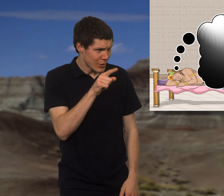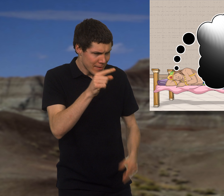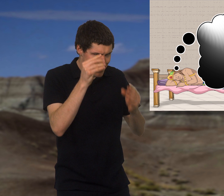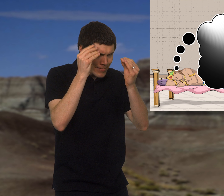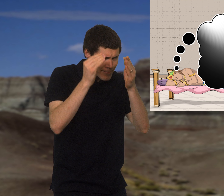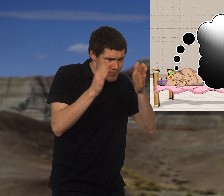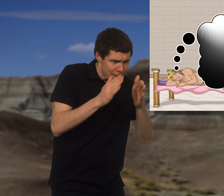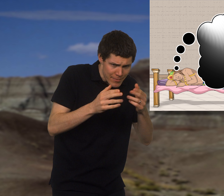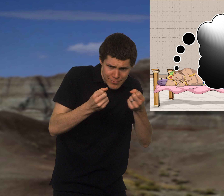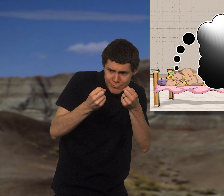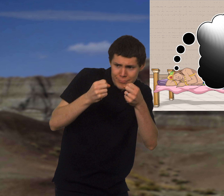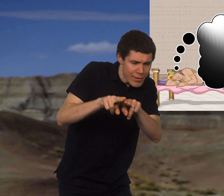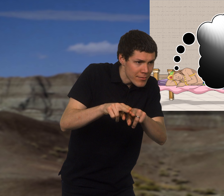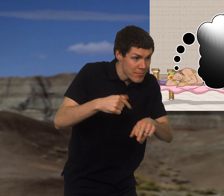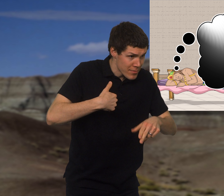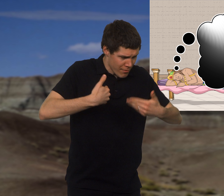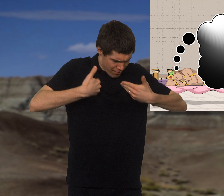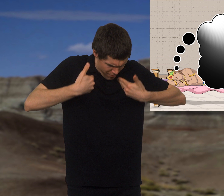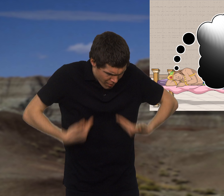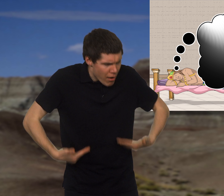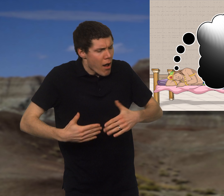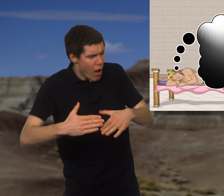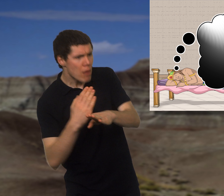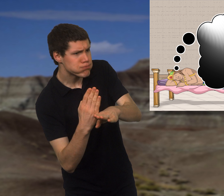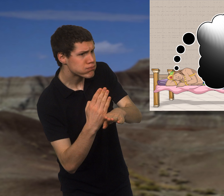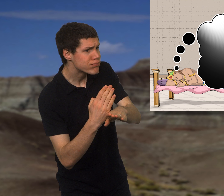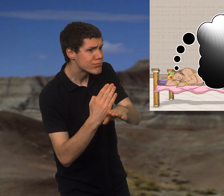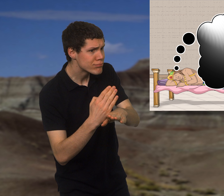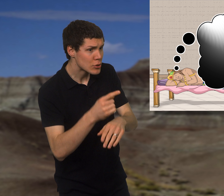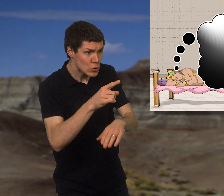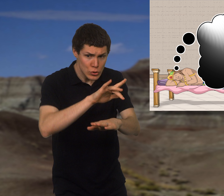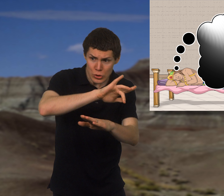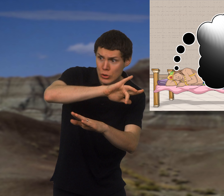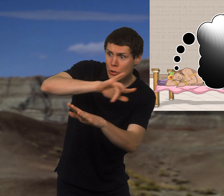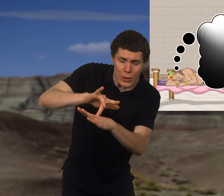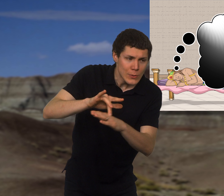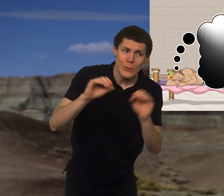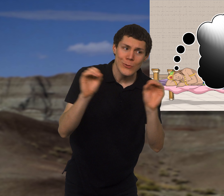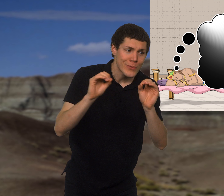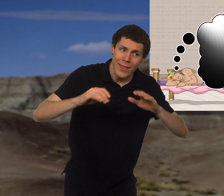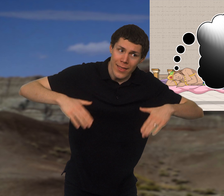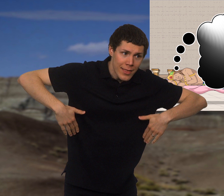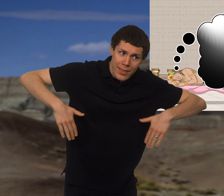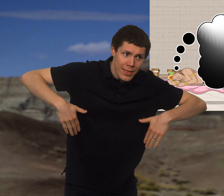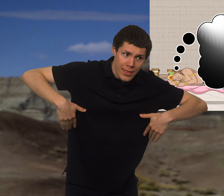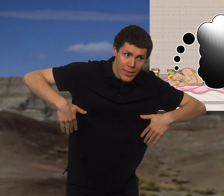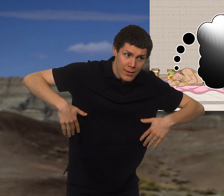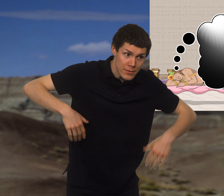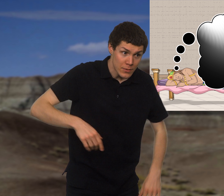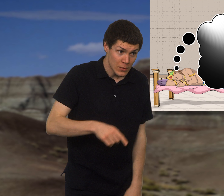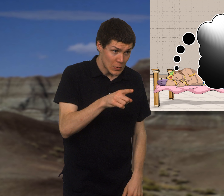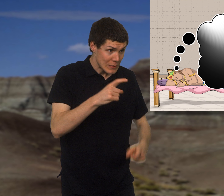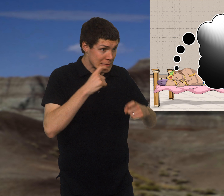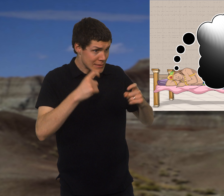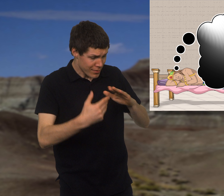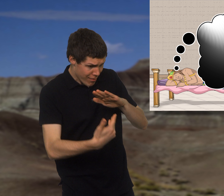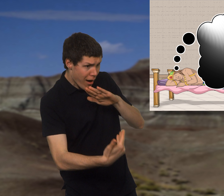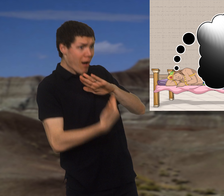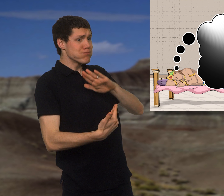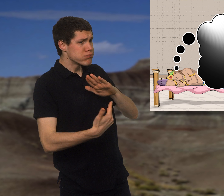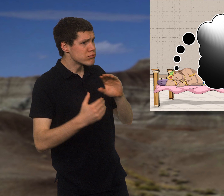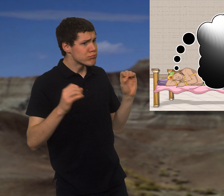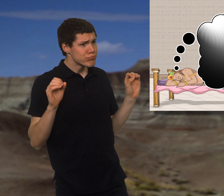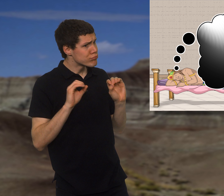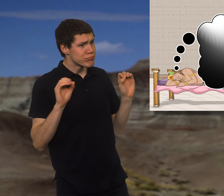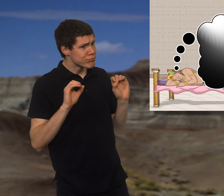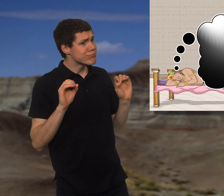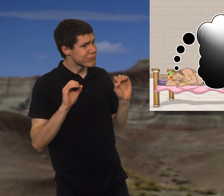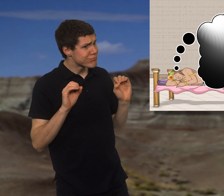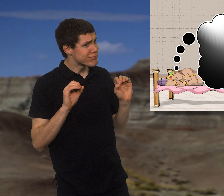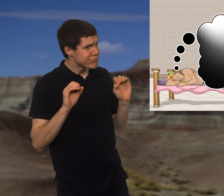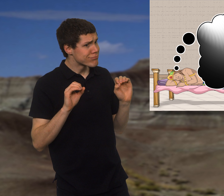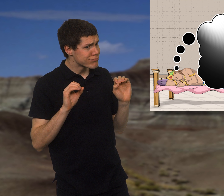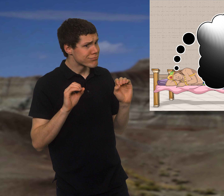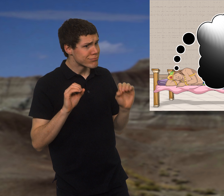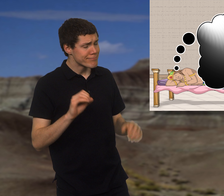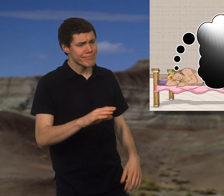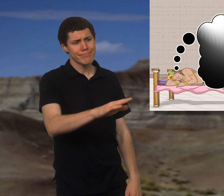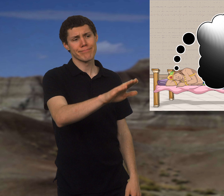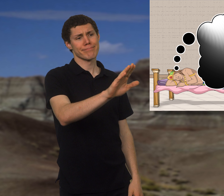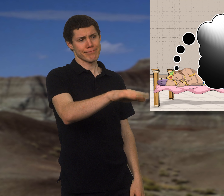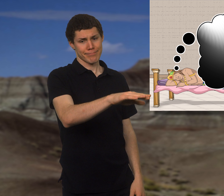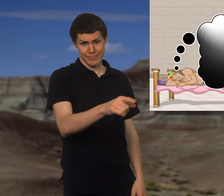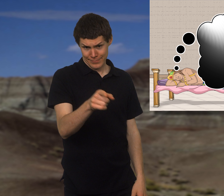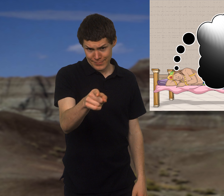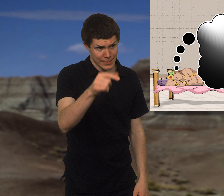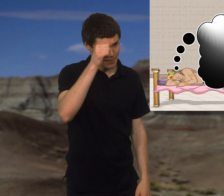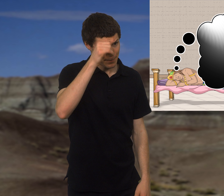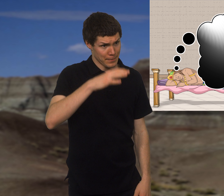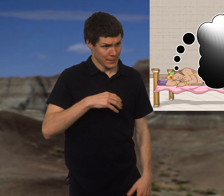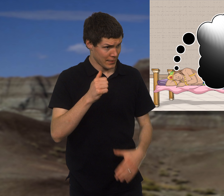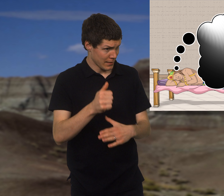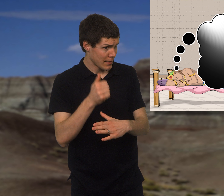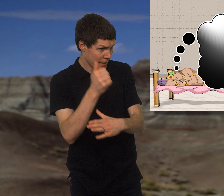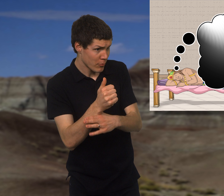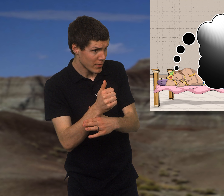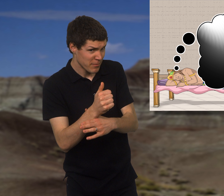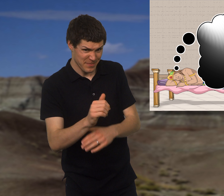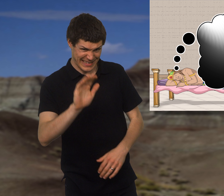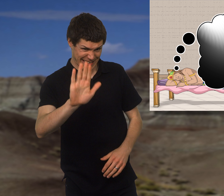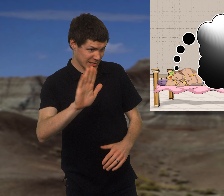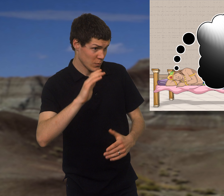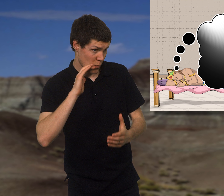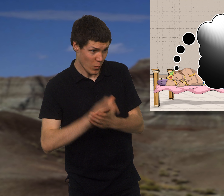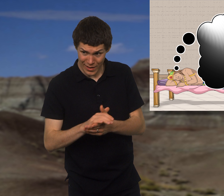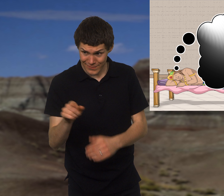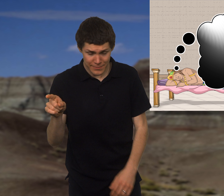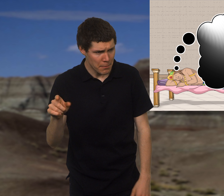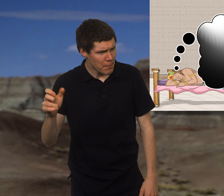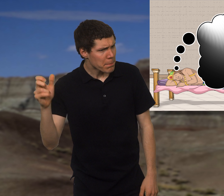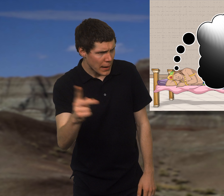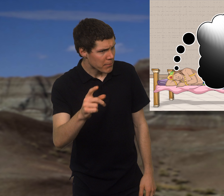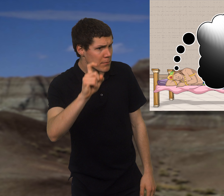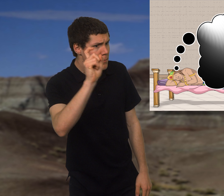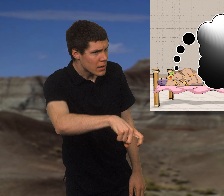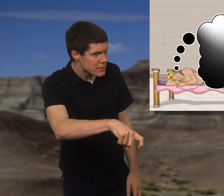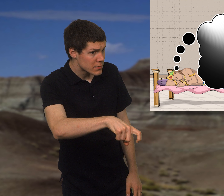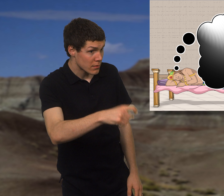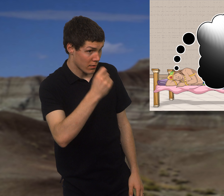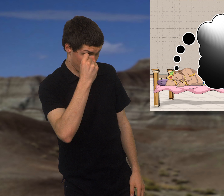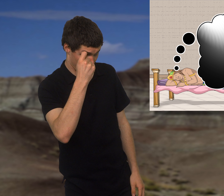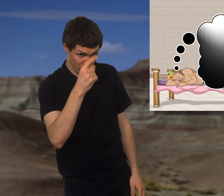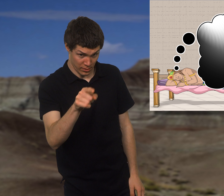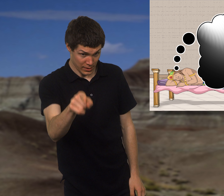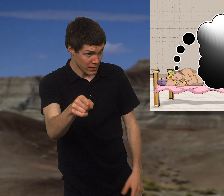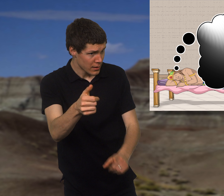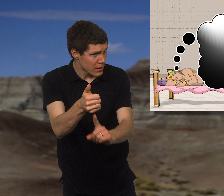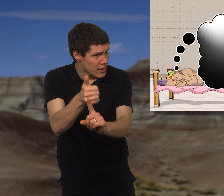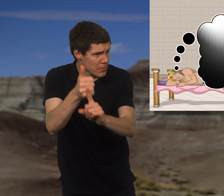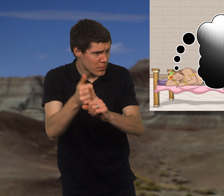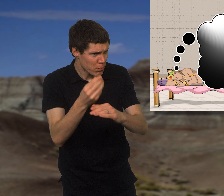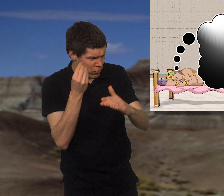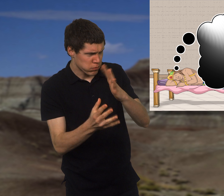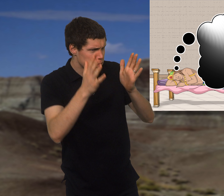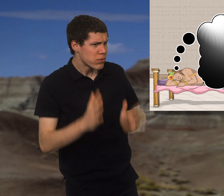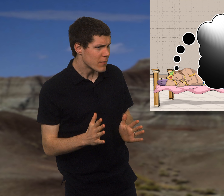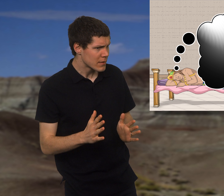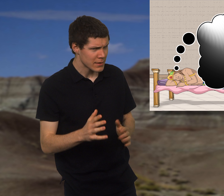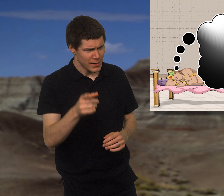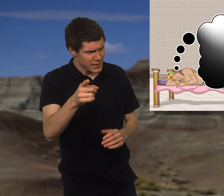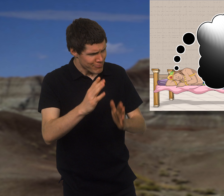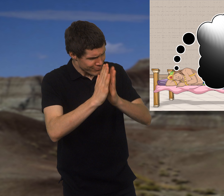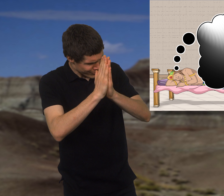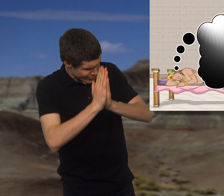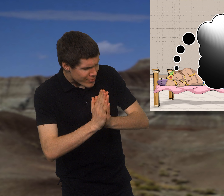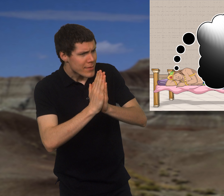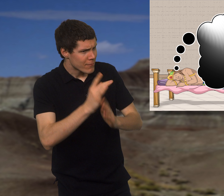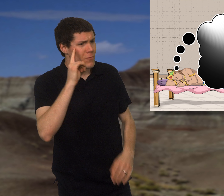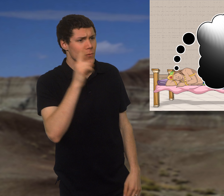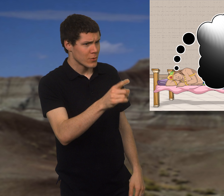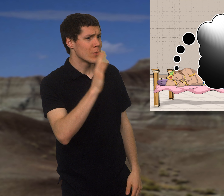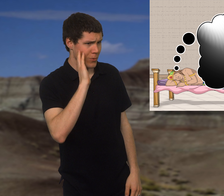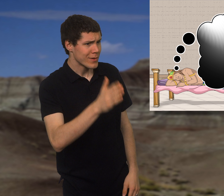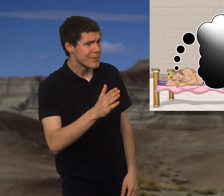That is why I did not let you touch her. Now return the man’s wife, for he is a prophet;